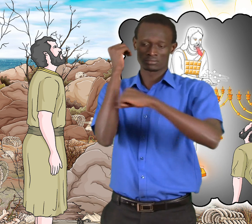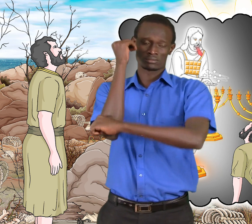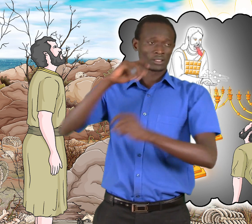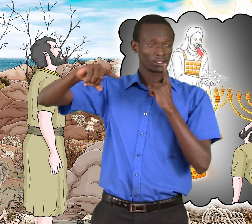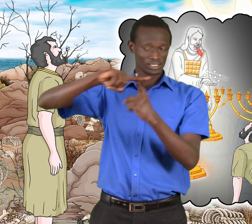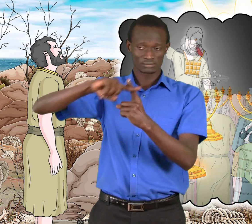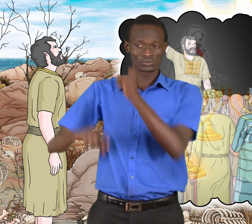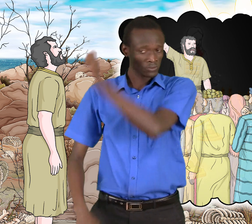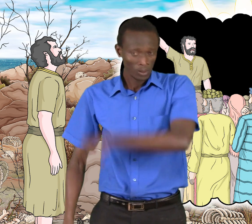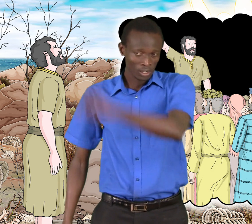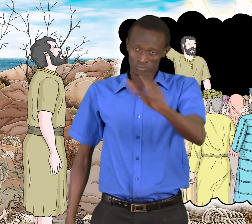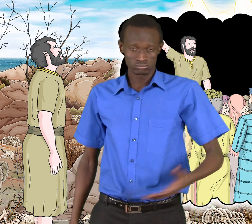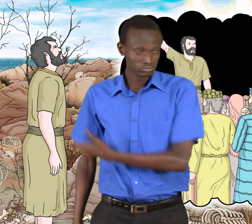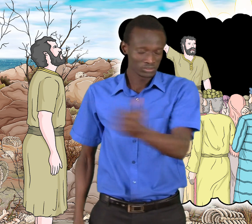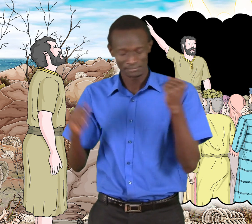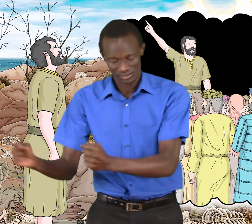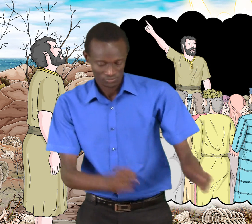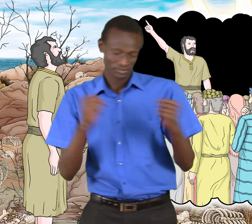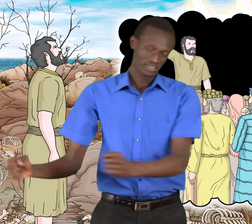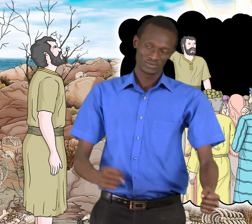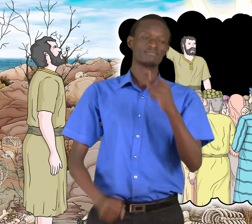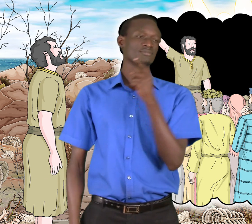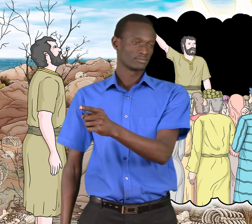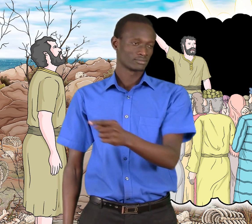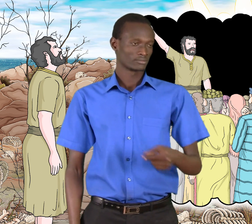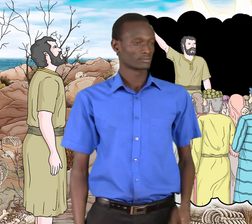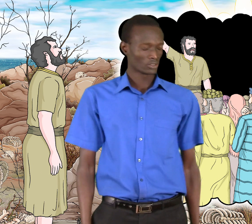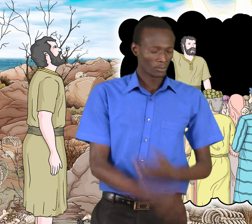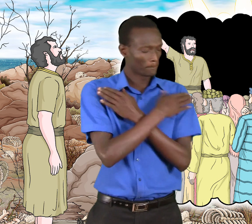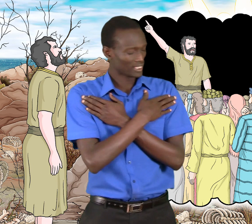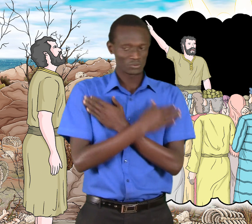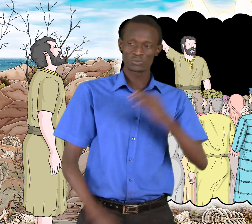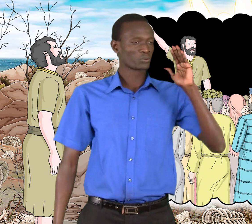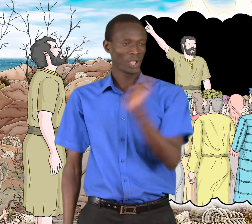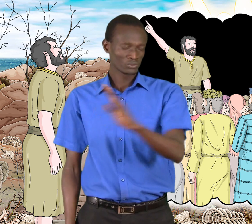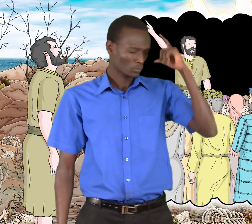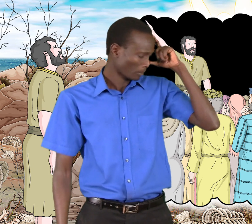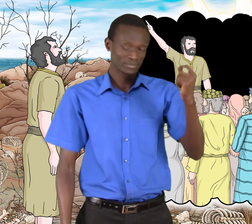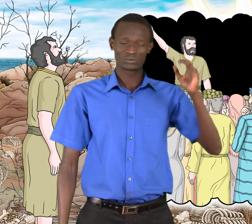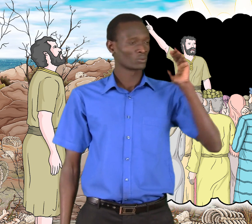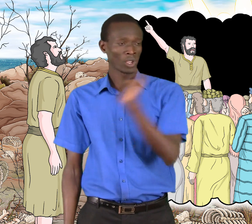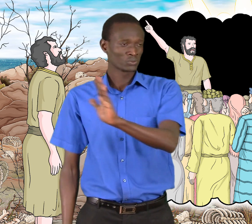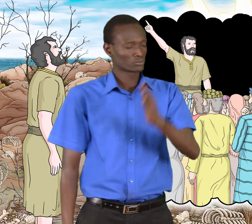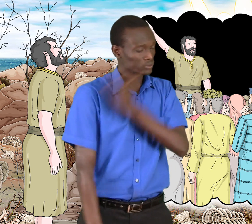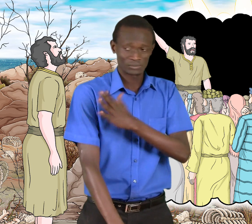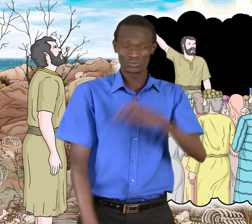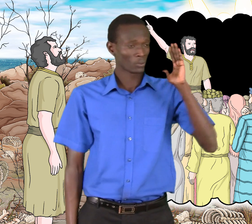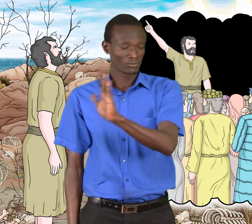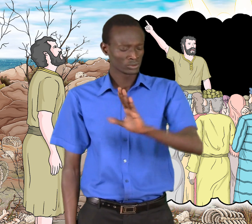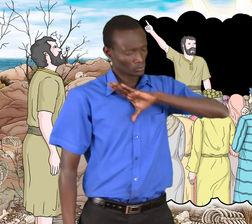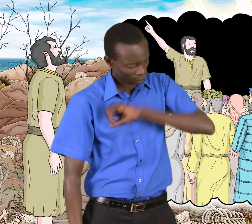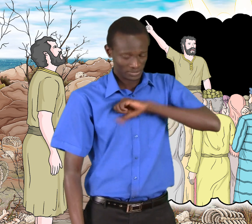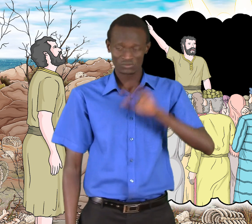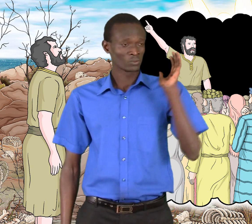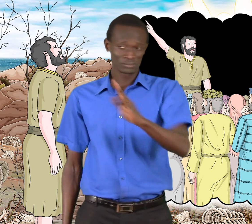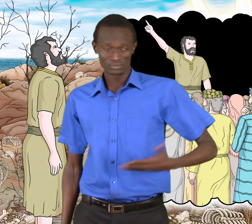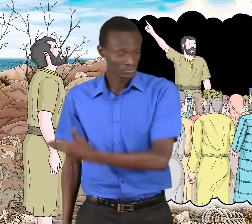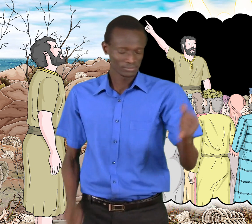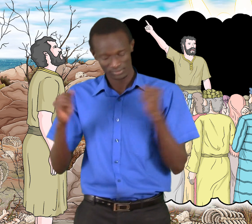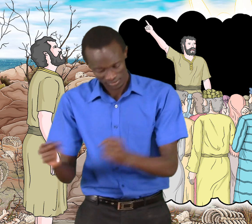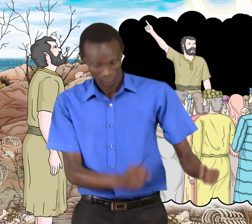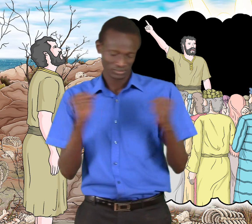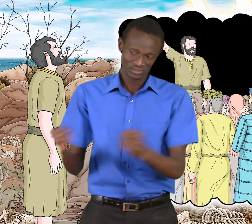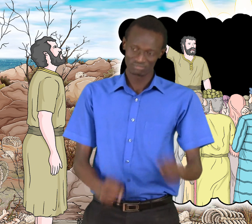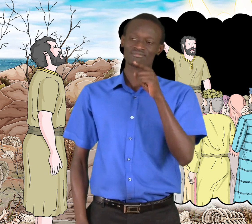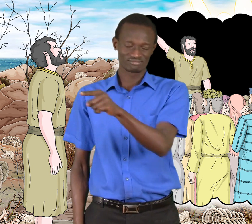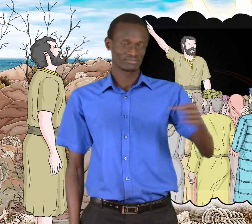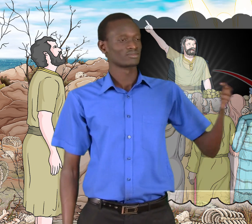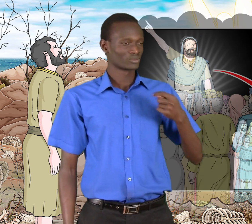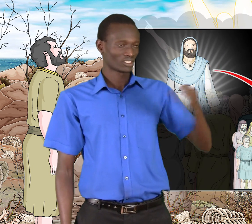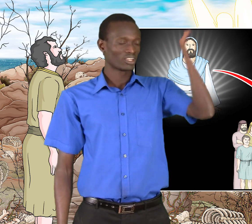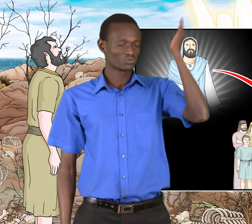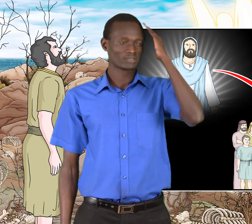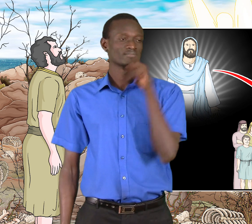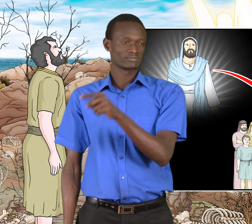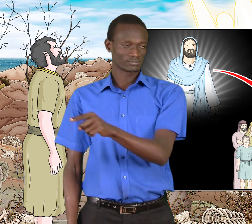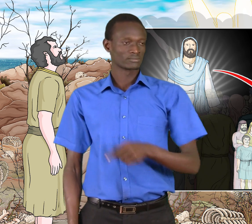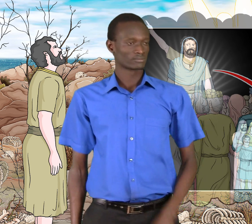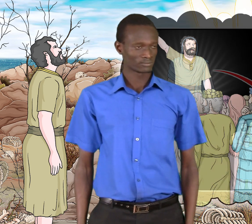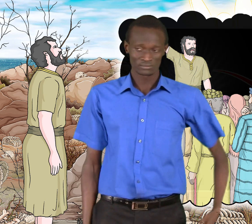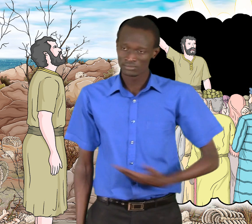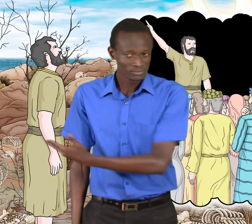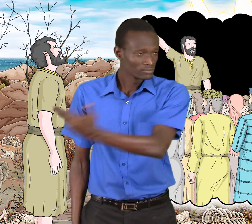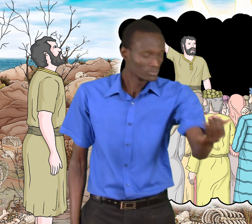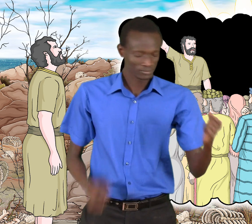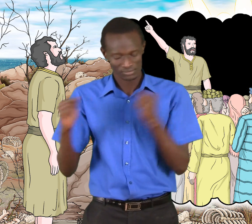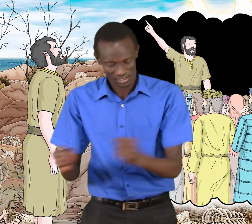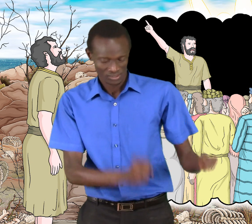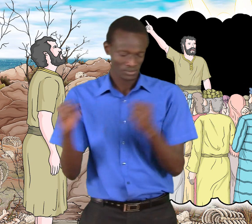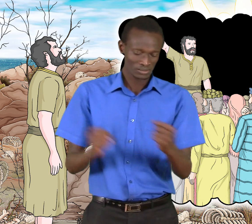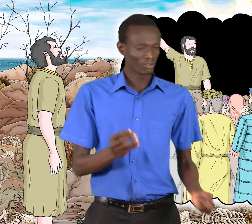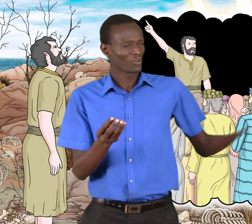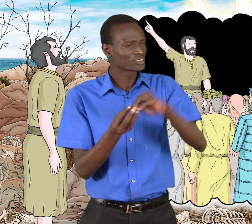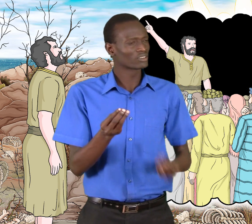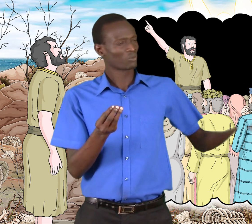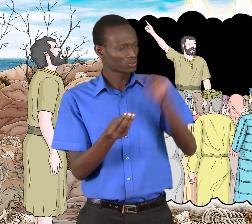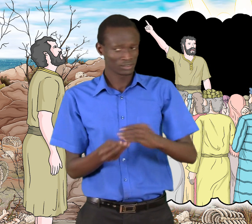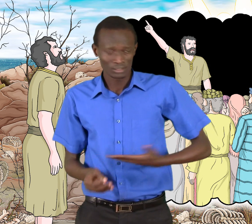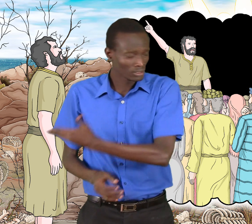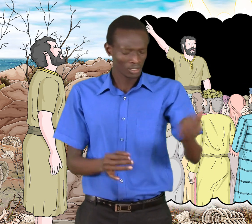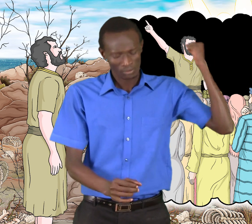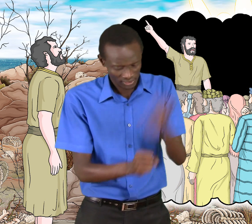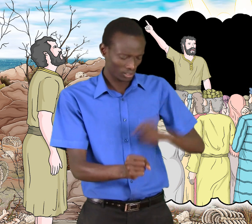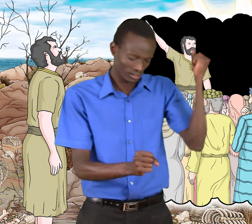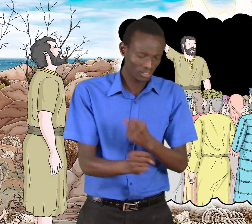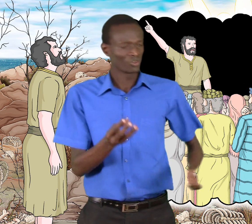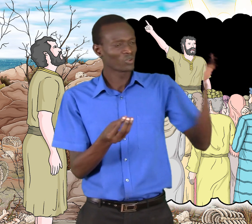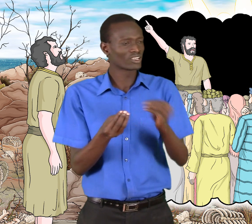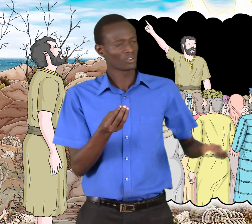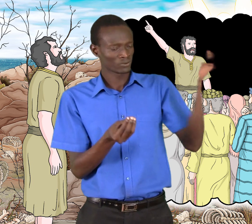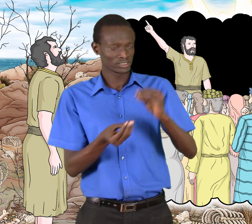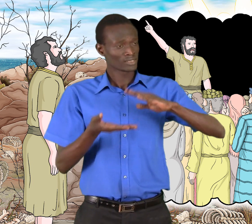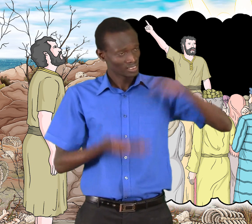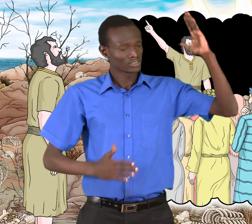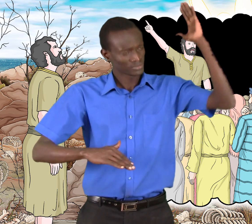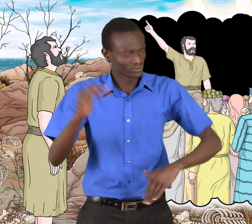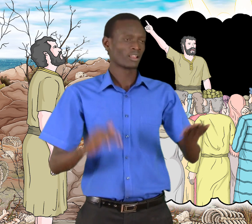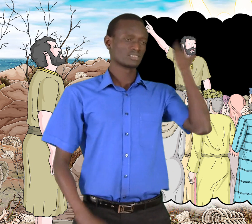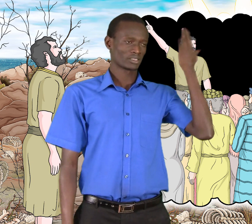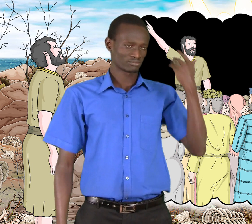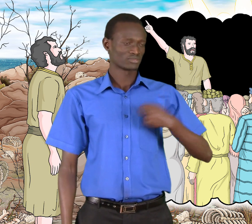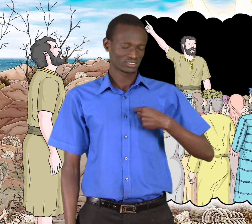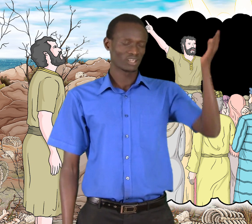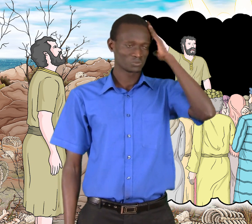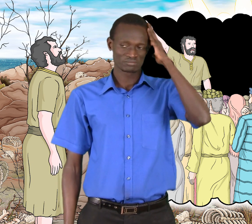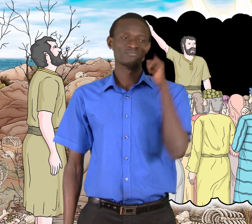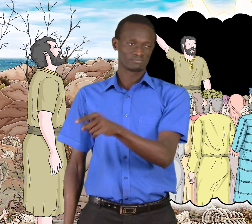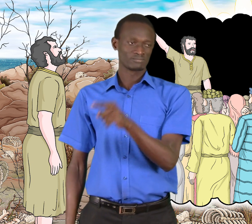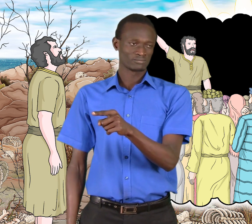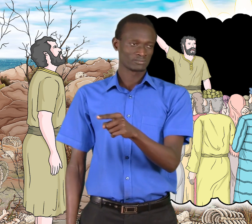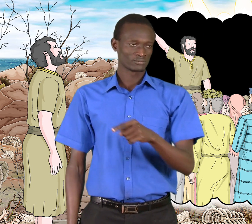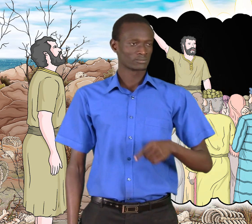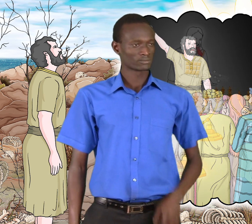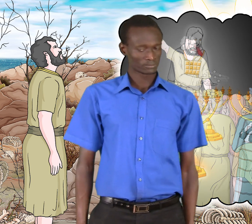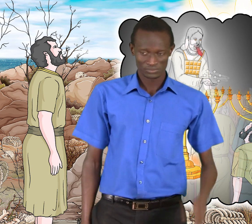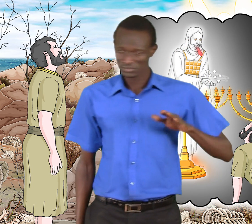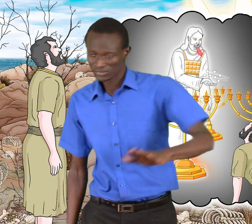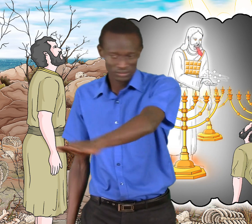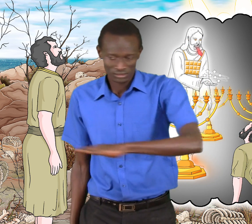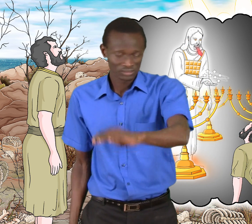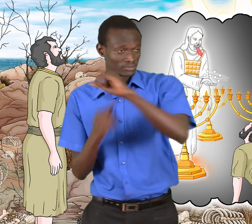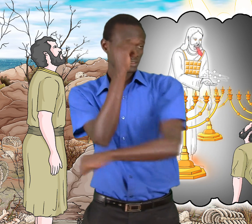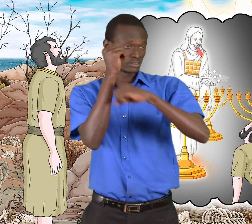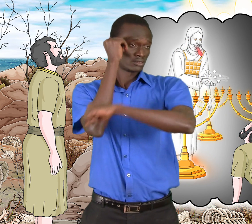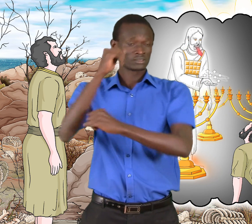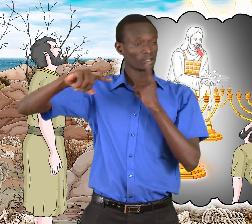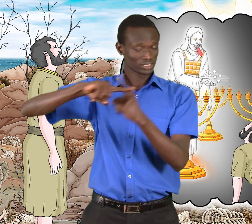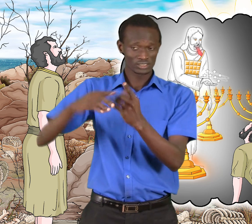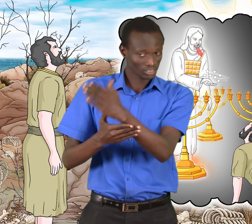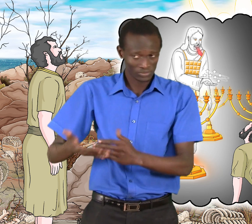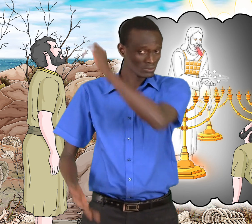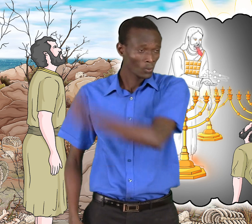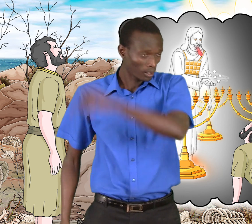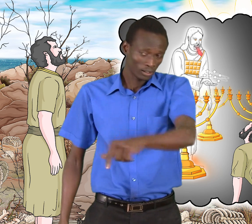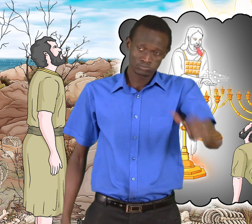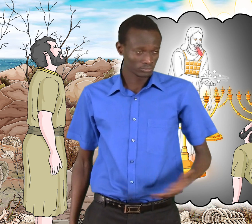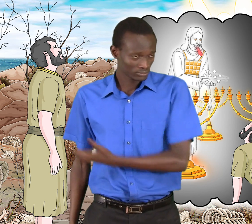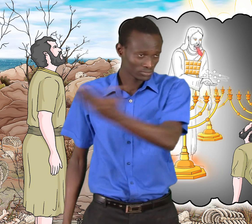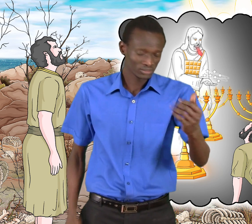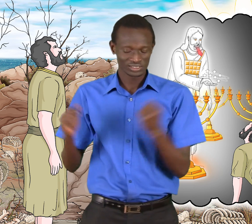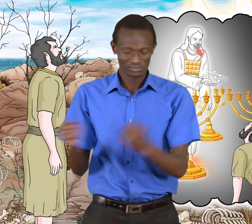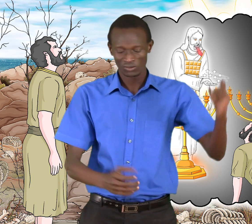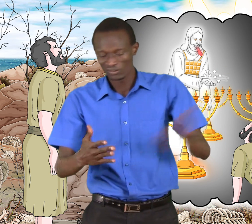But I have this against you: You tolerate that woman Jezebel, who calls herself a prophetess.